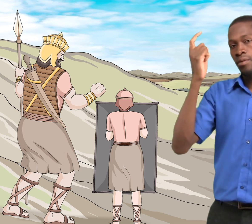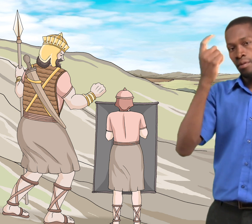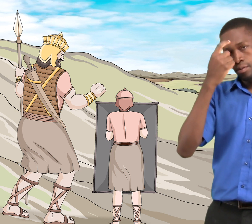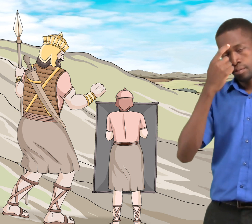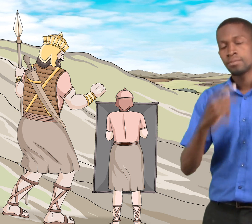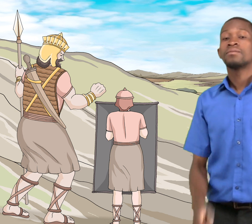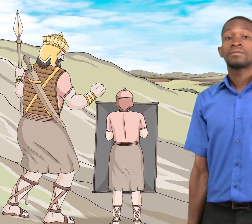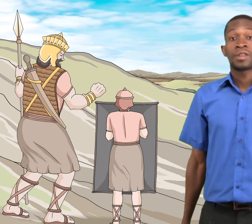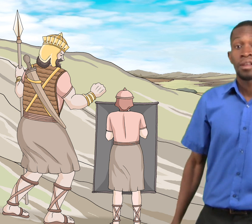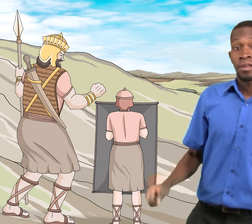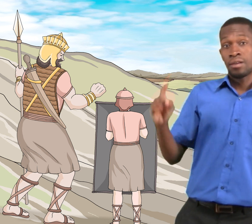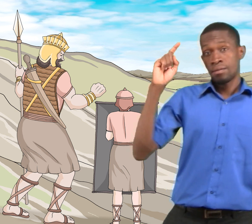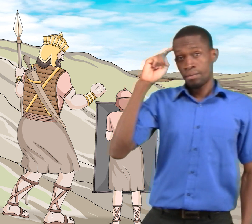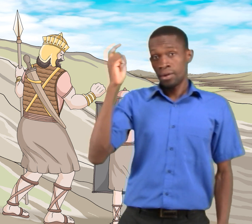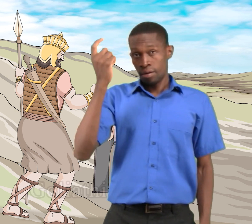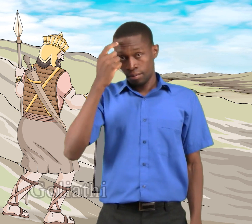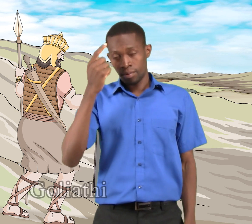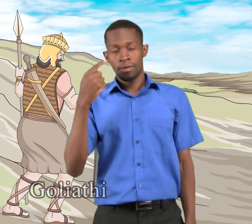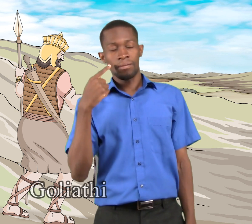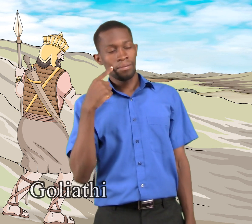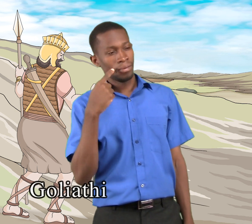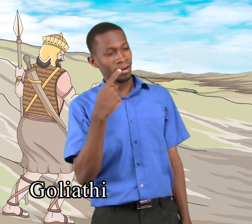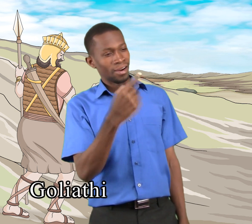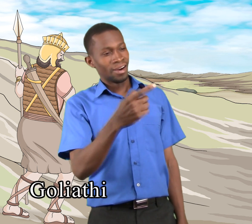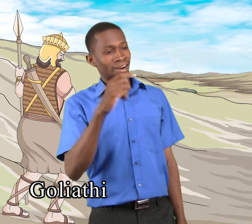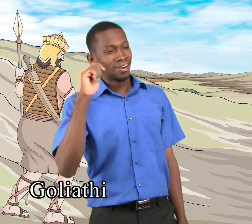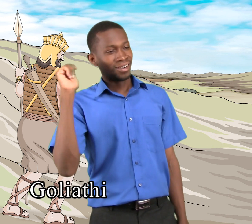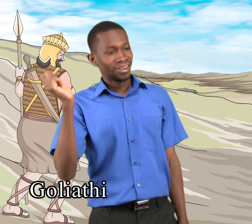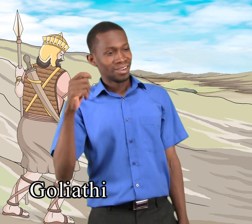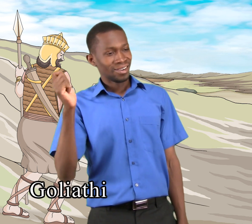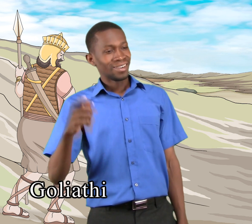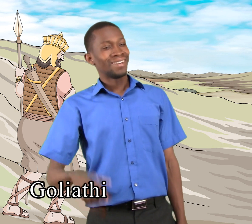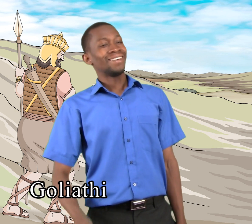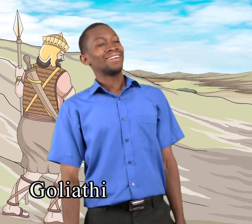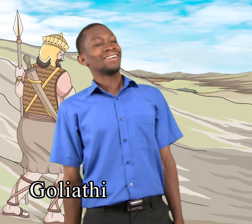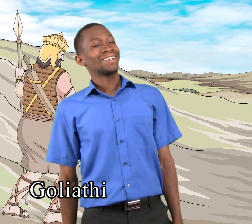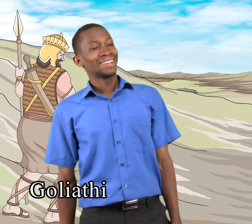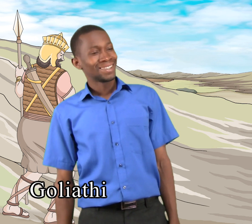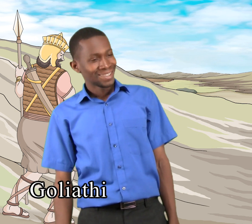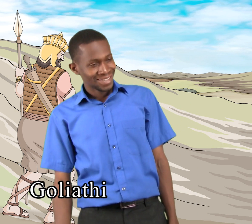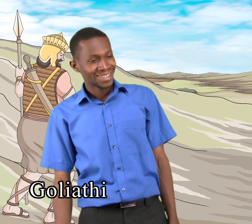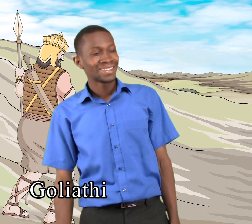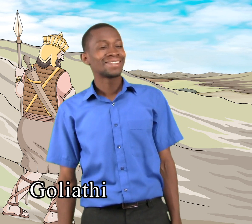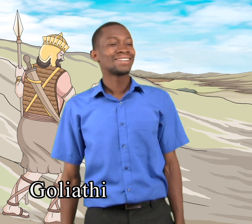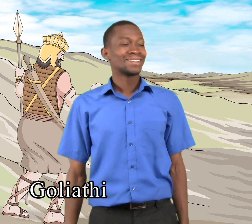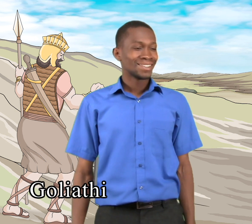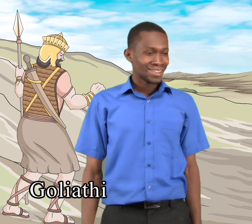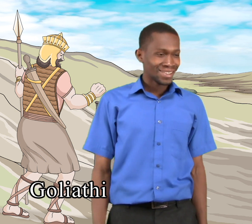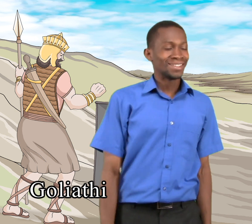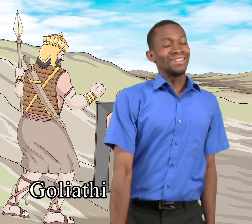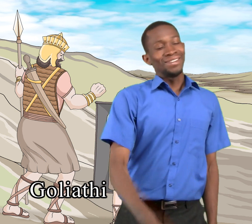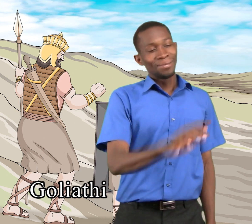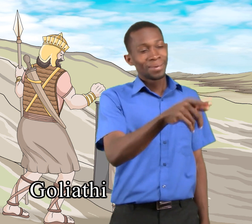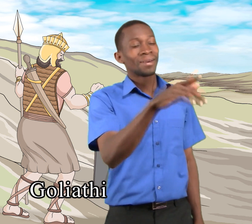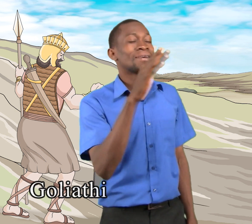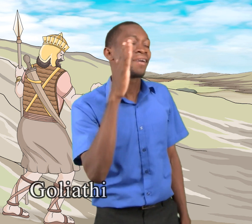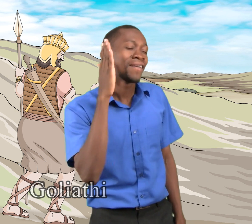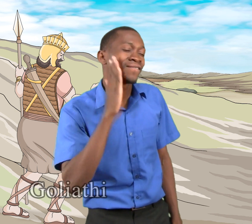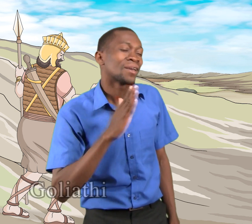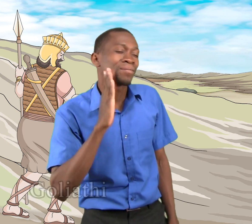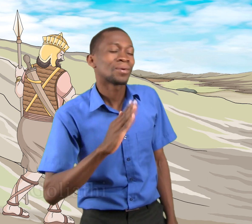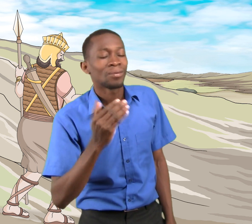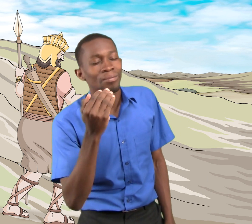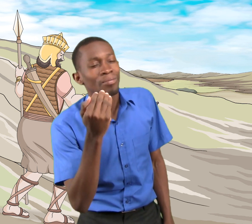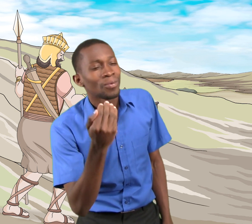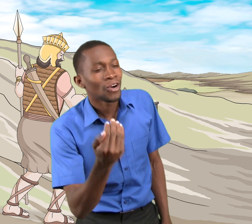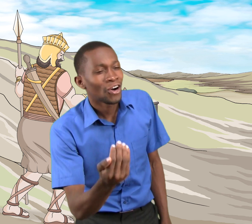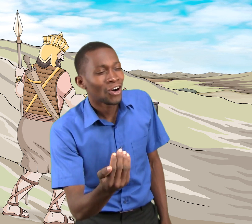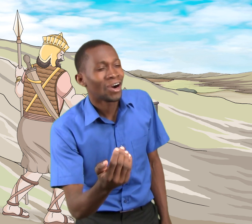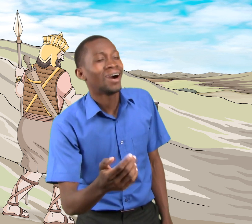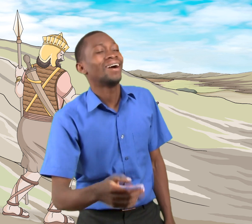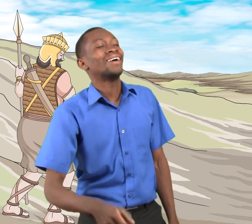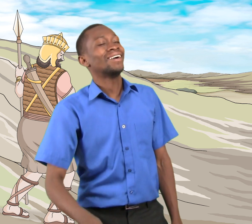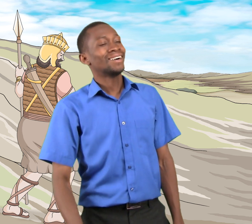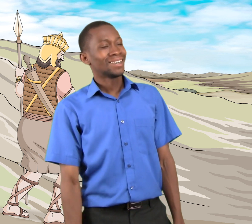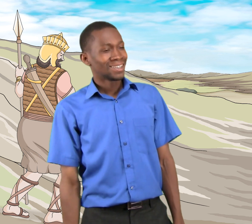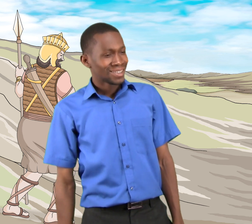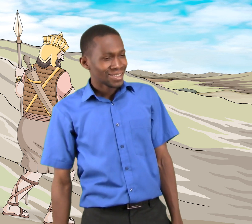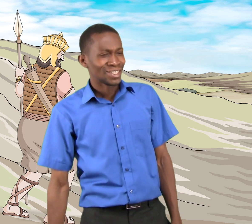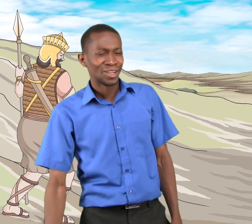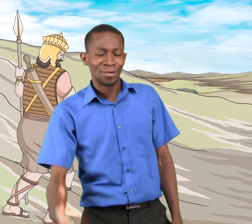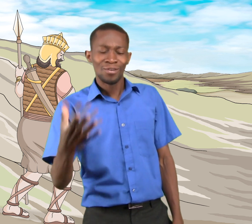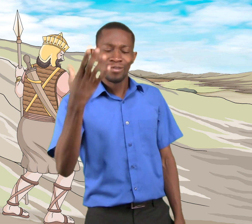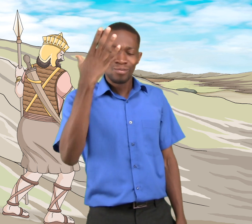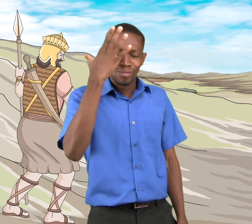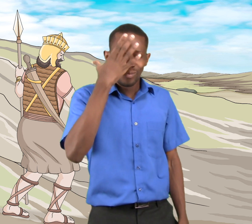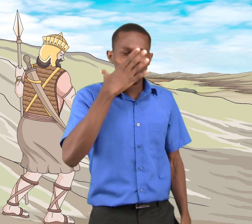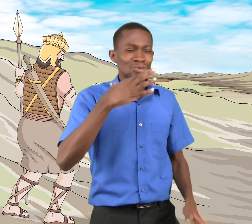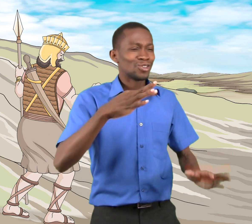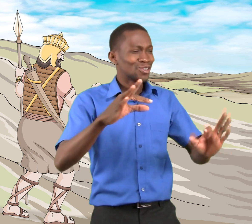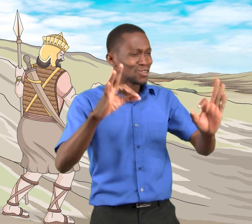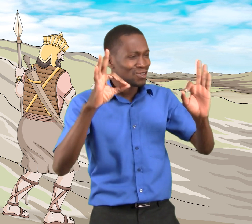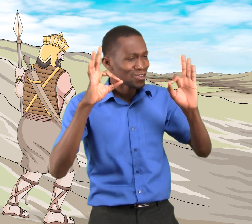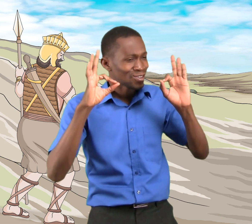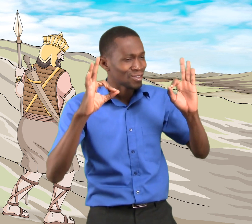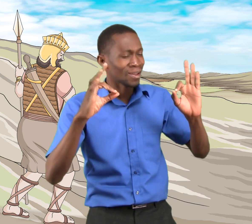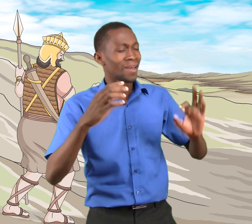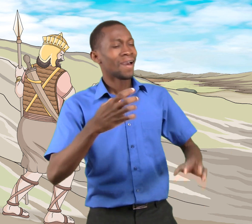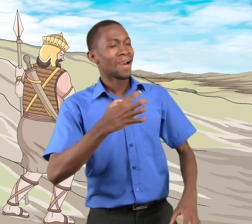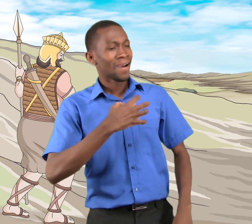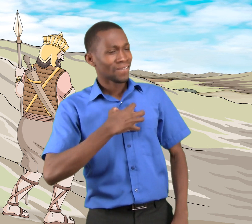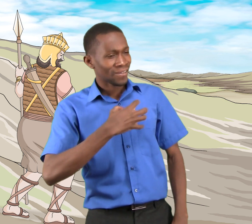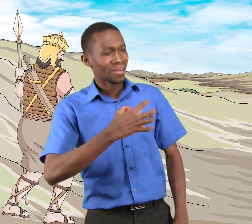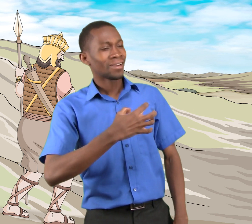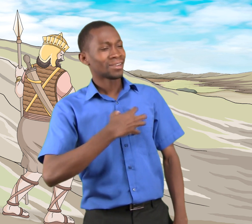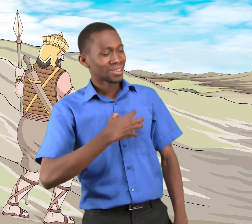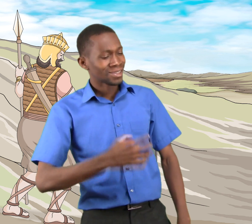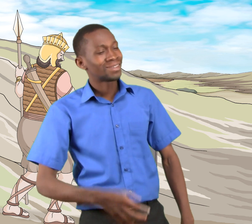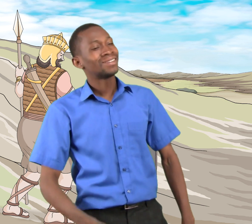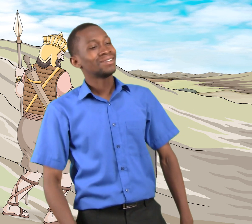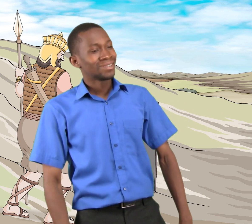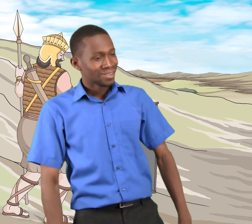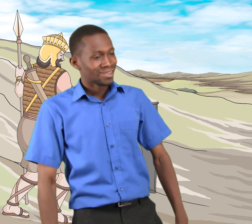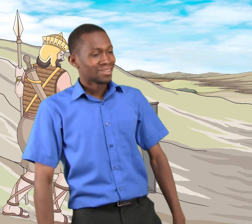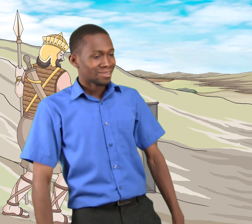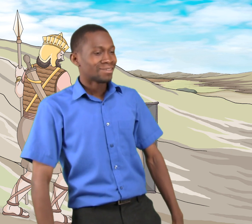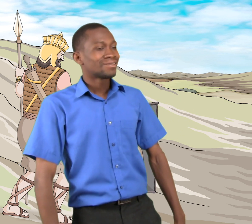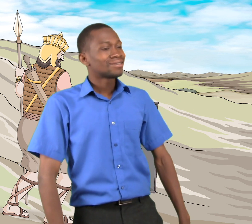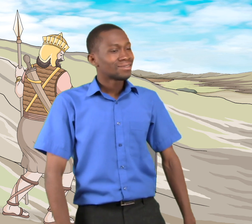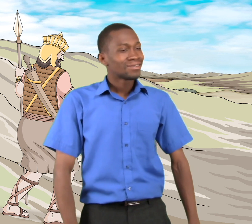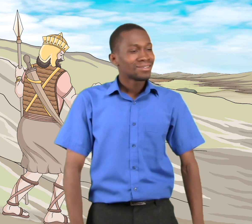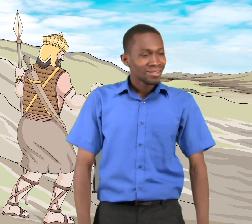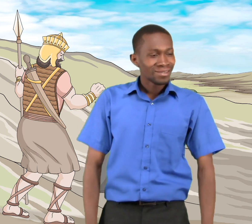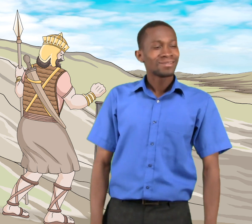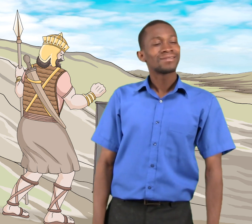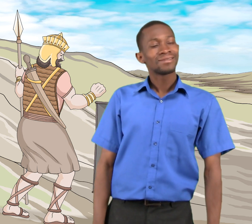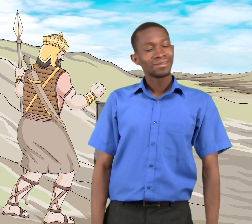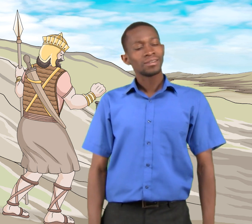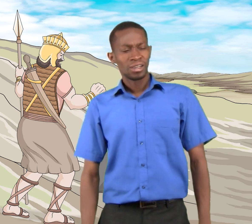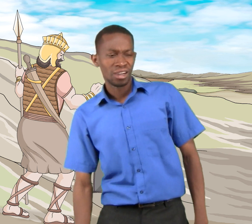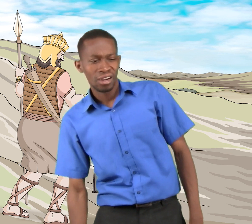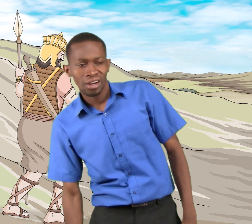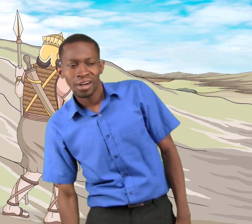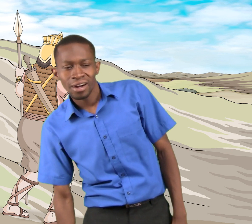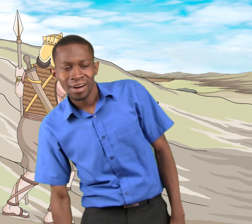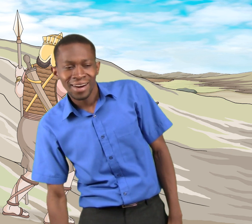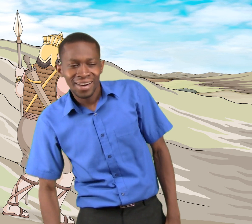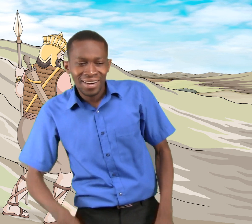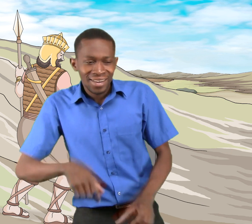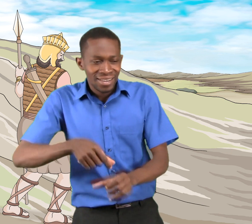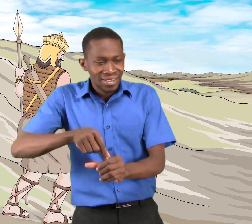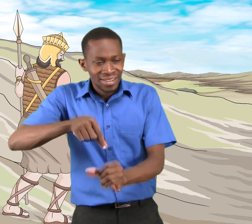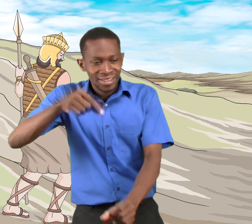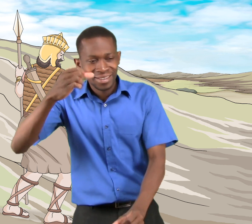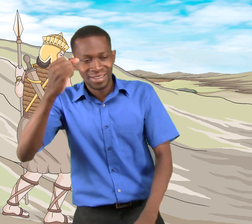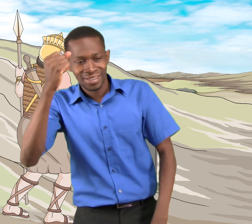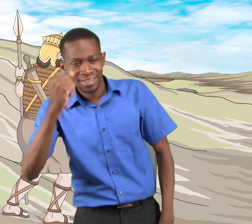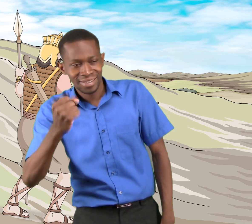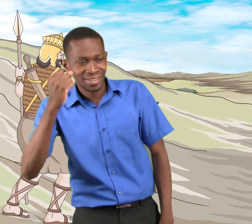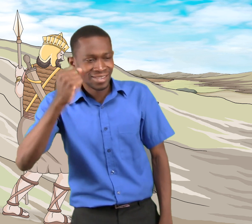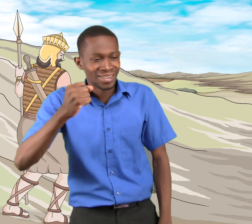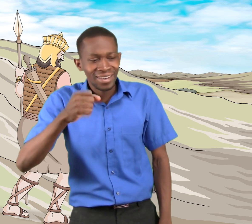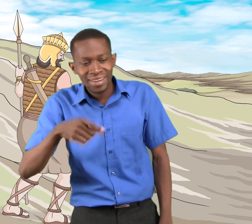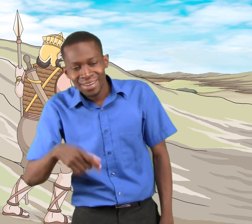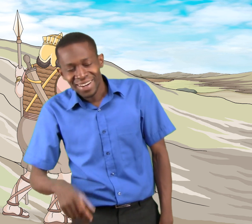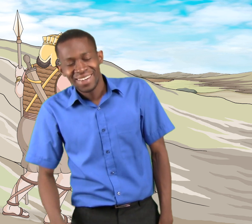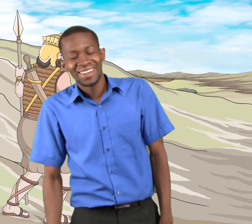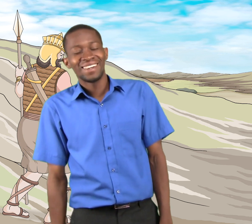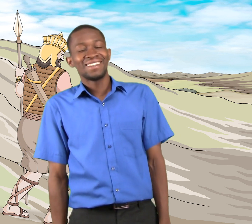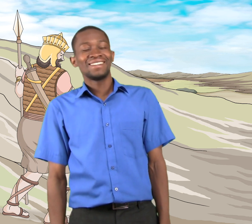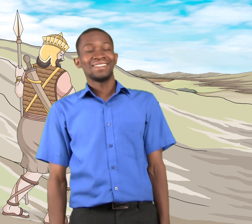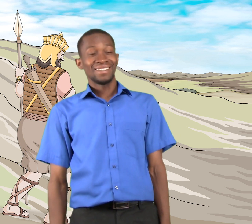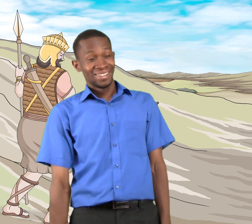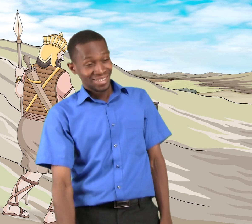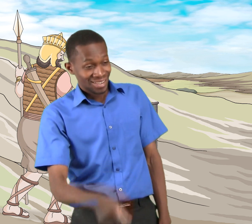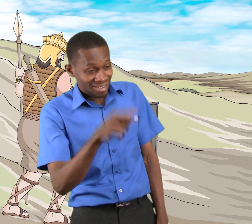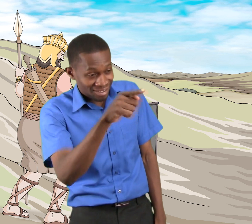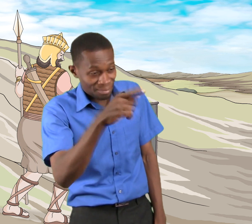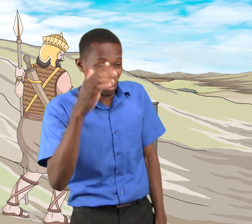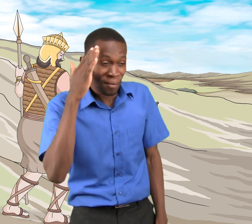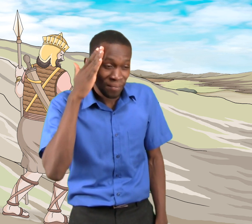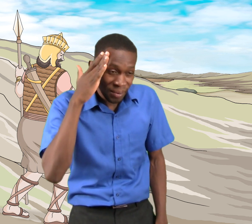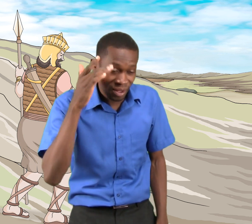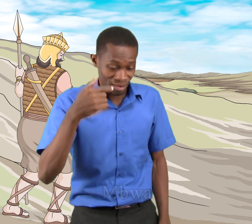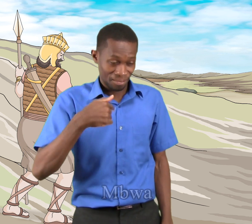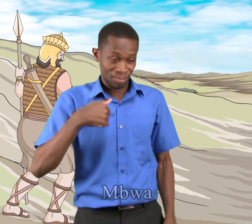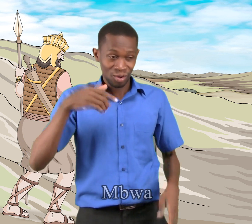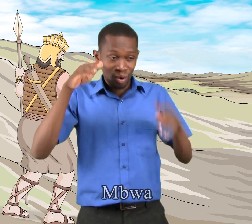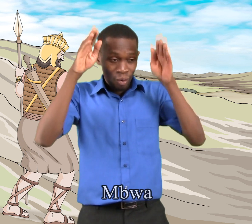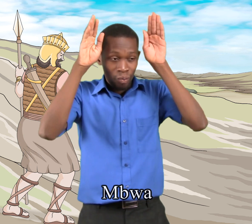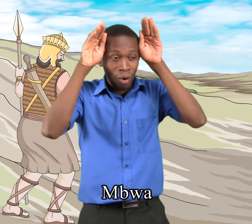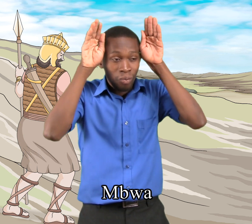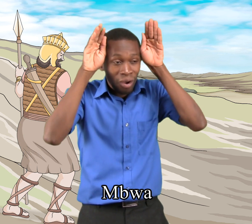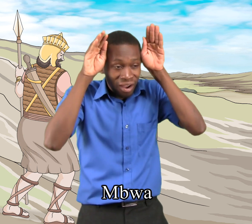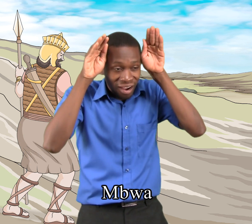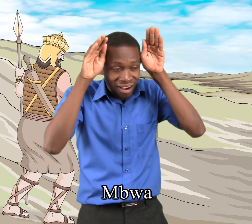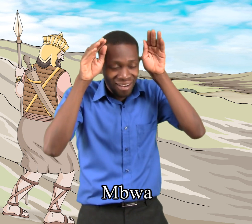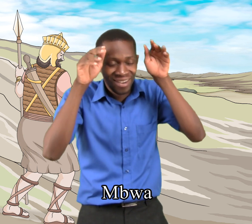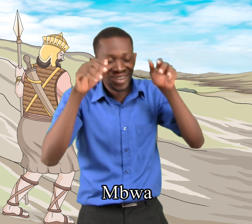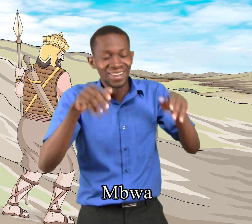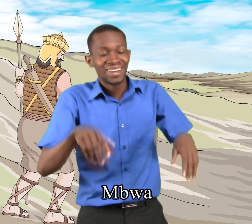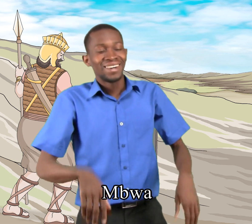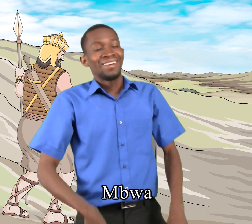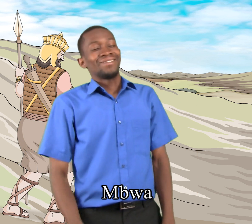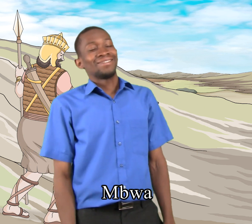When the Philistine looked and saw David, he despised him because he was just a boy, ruddy and handsome.